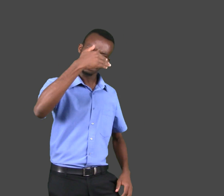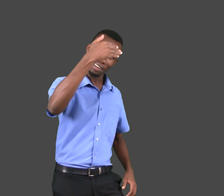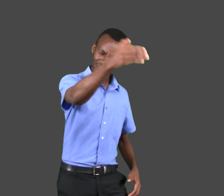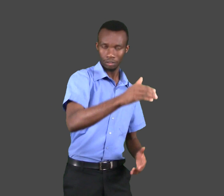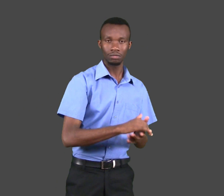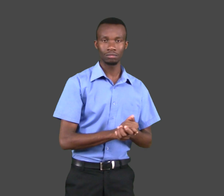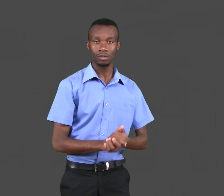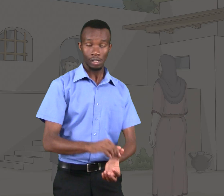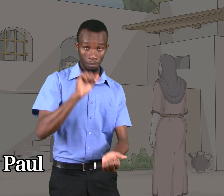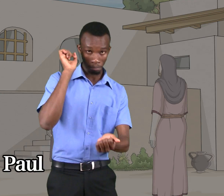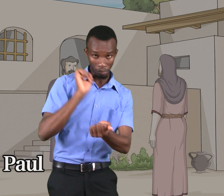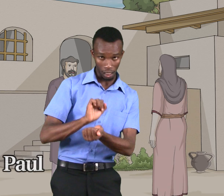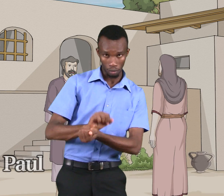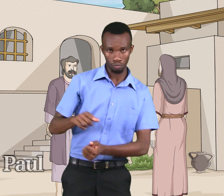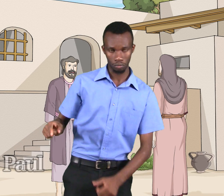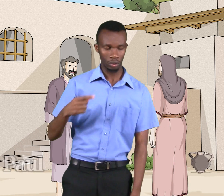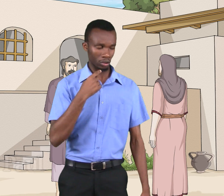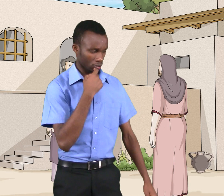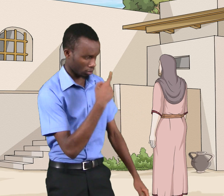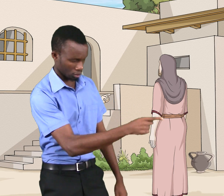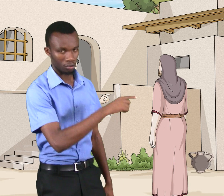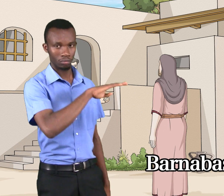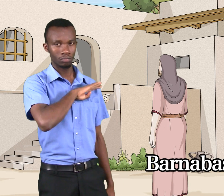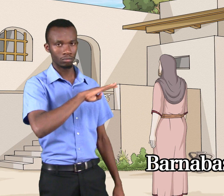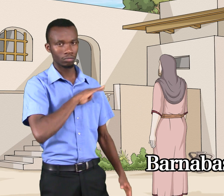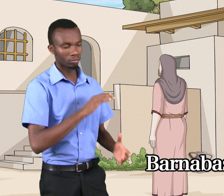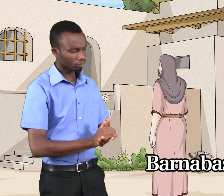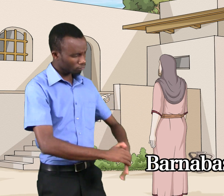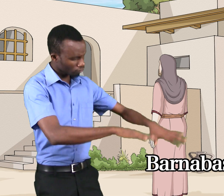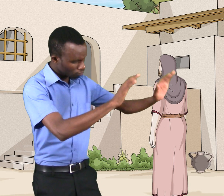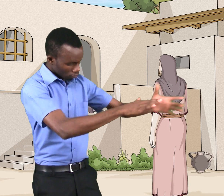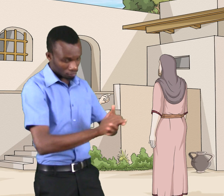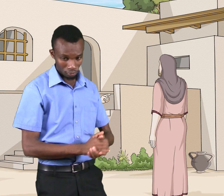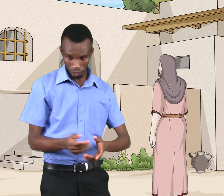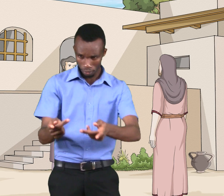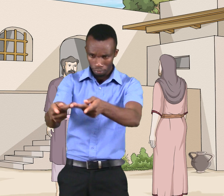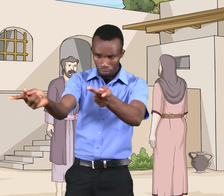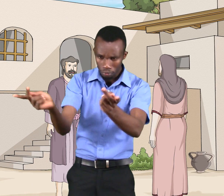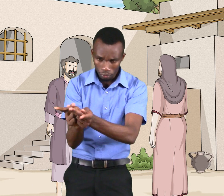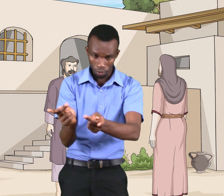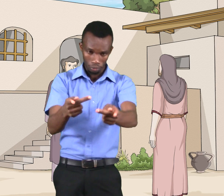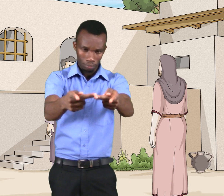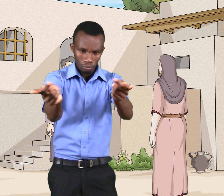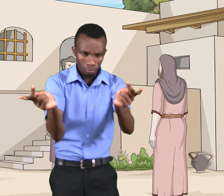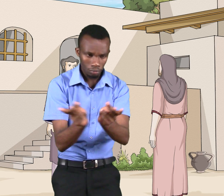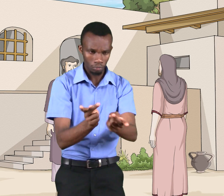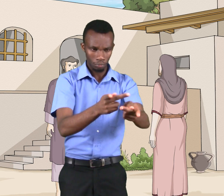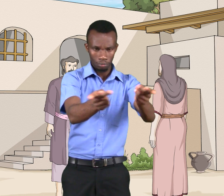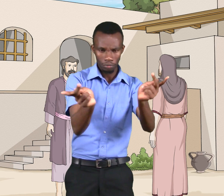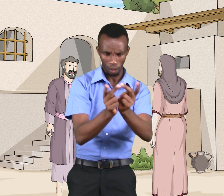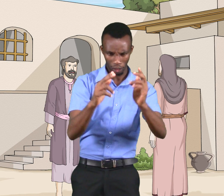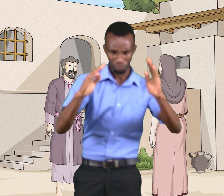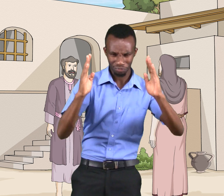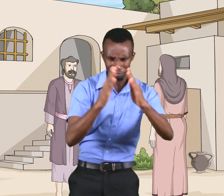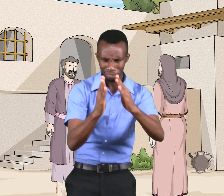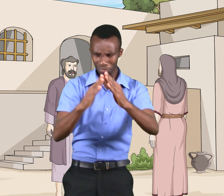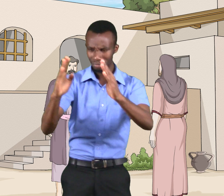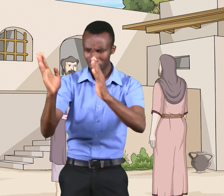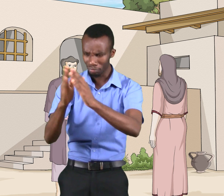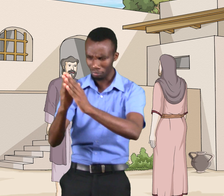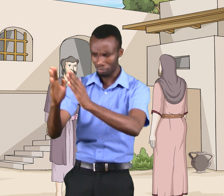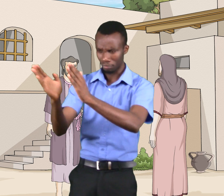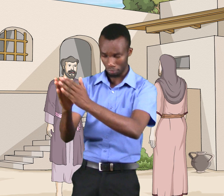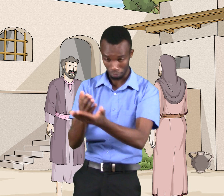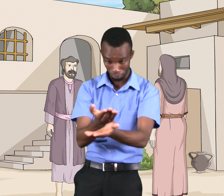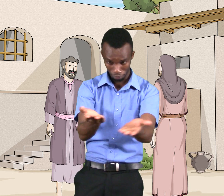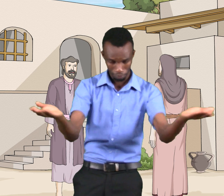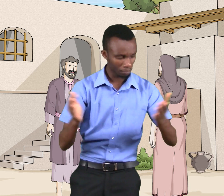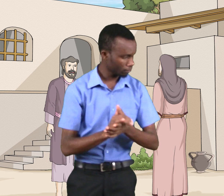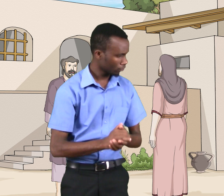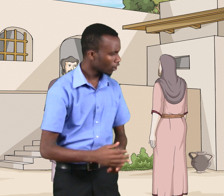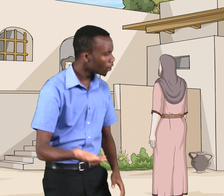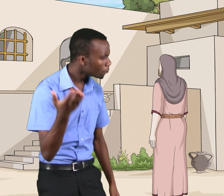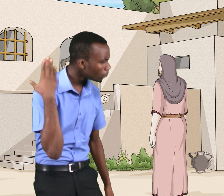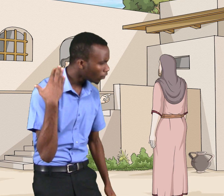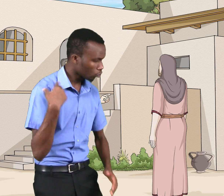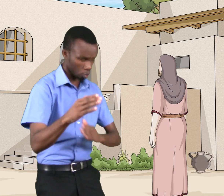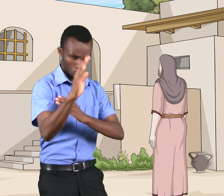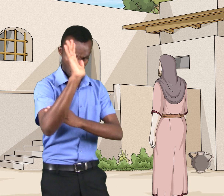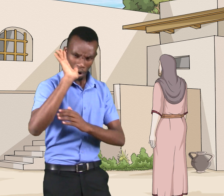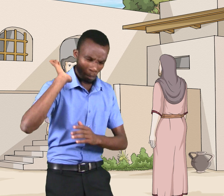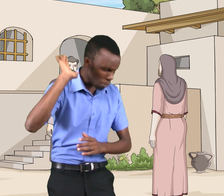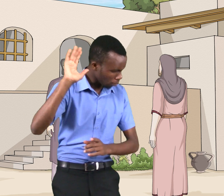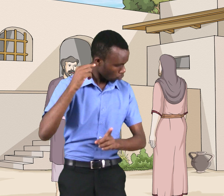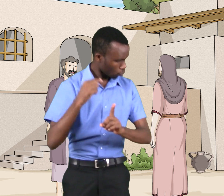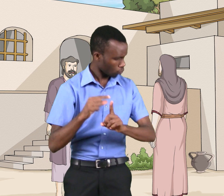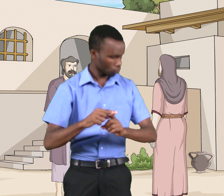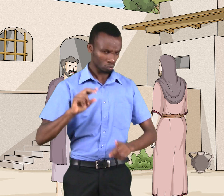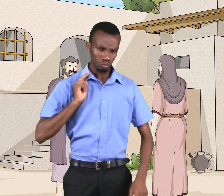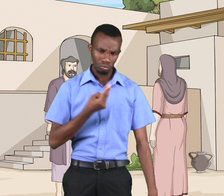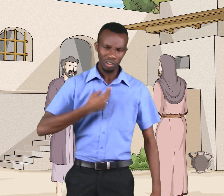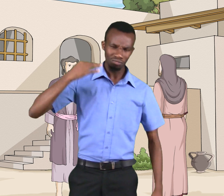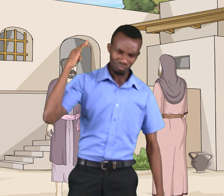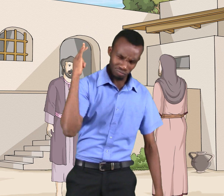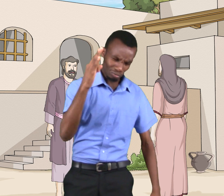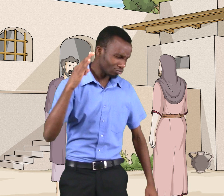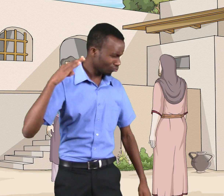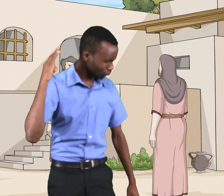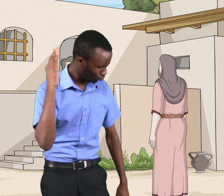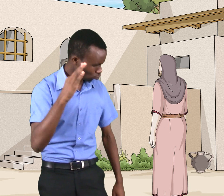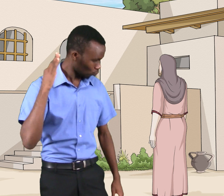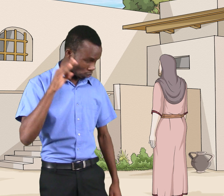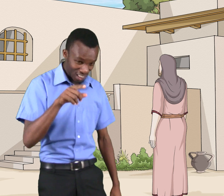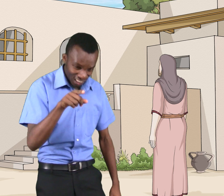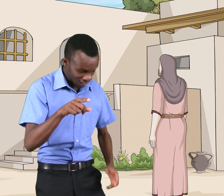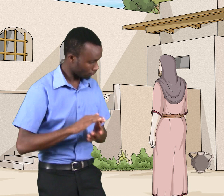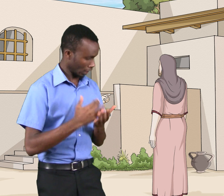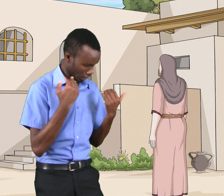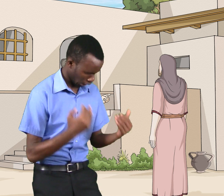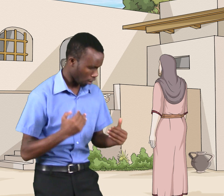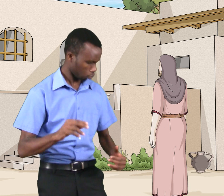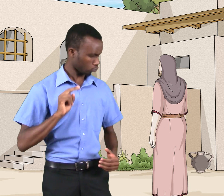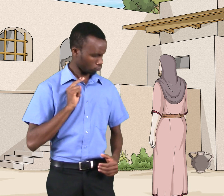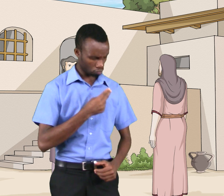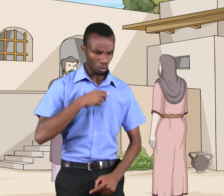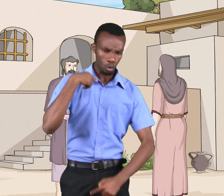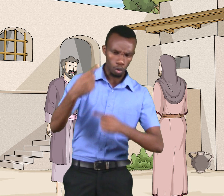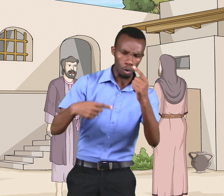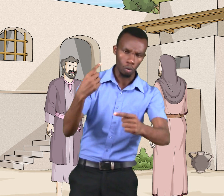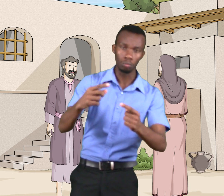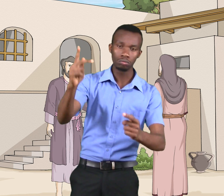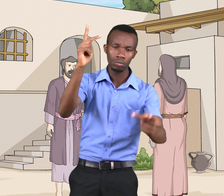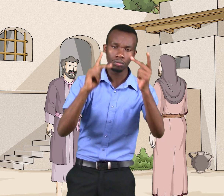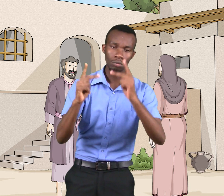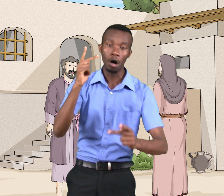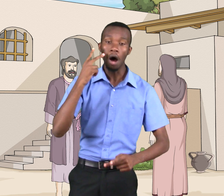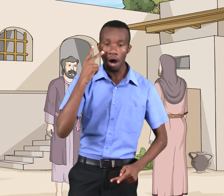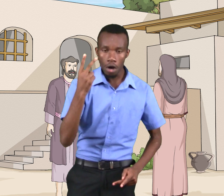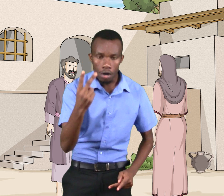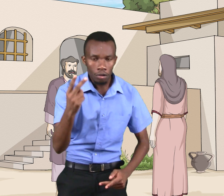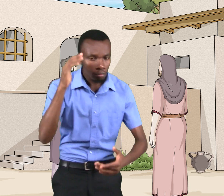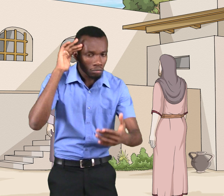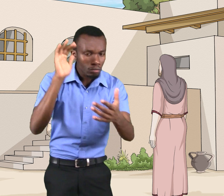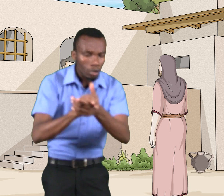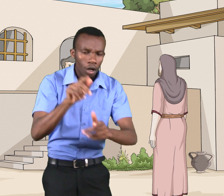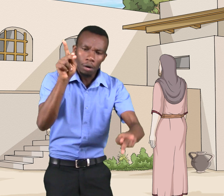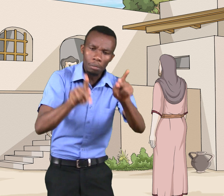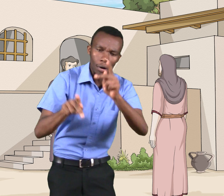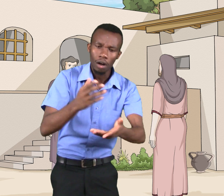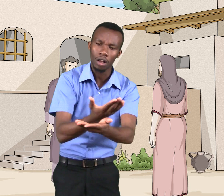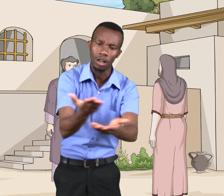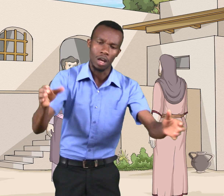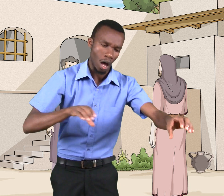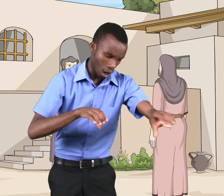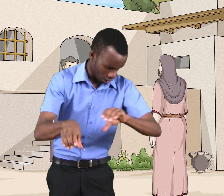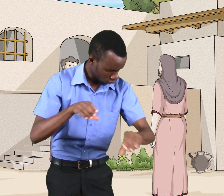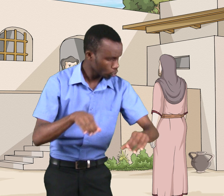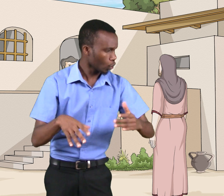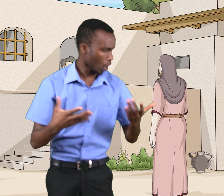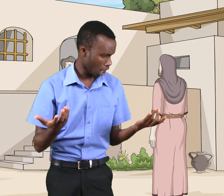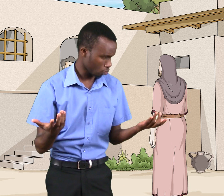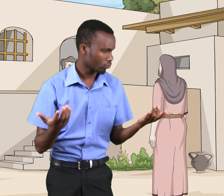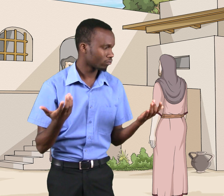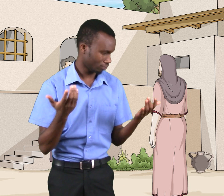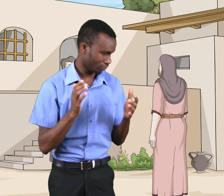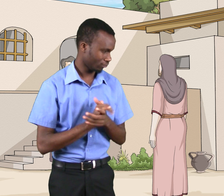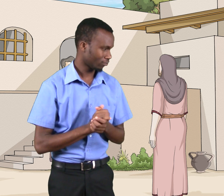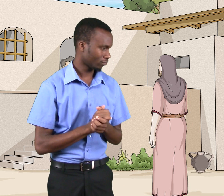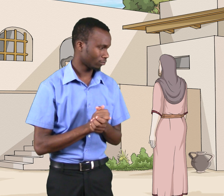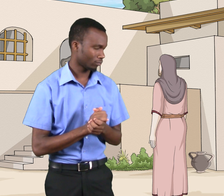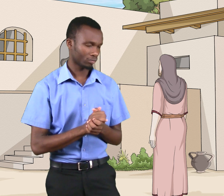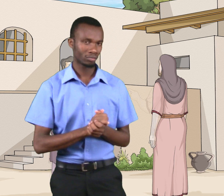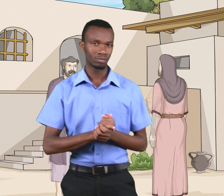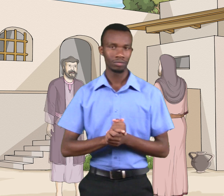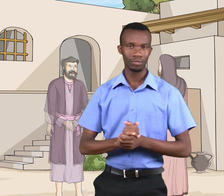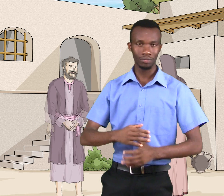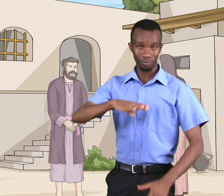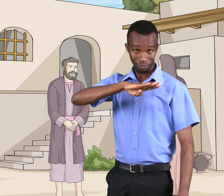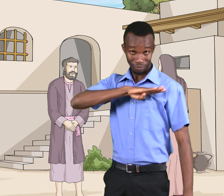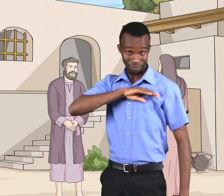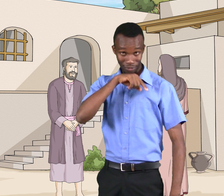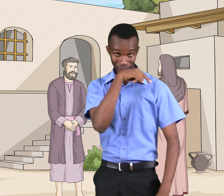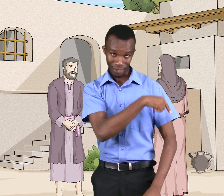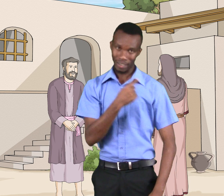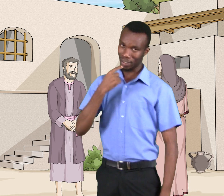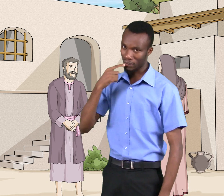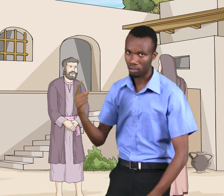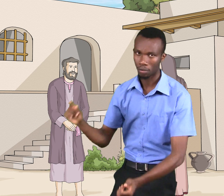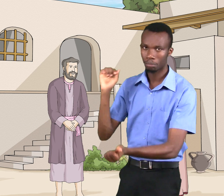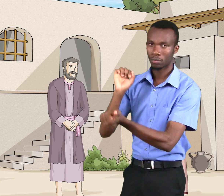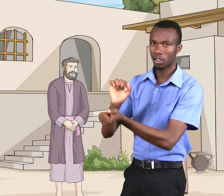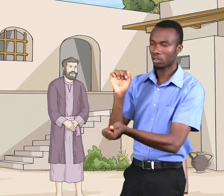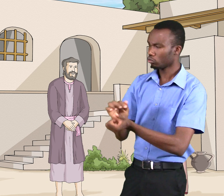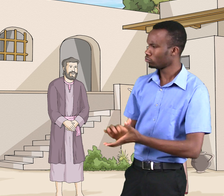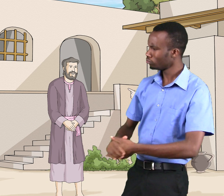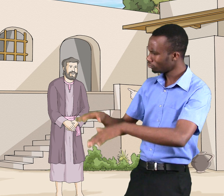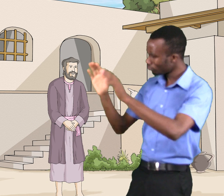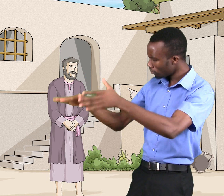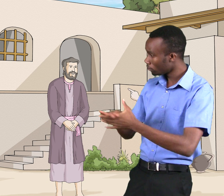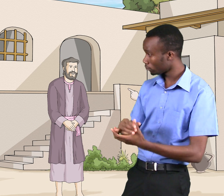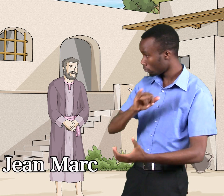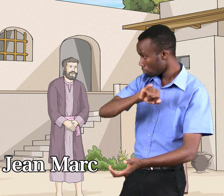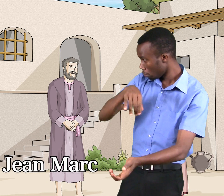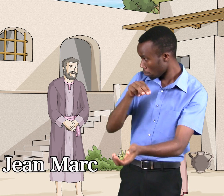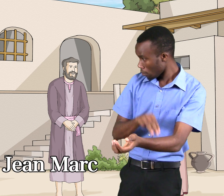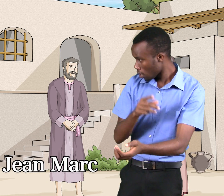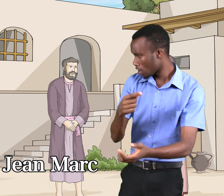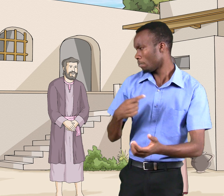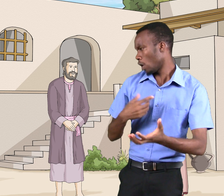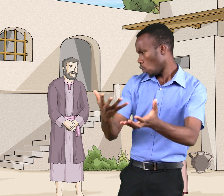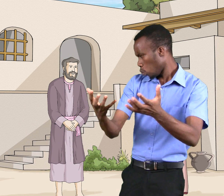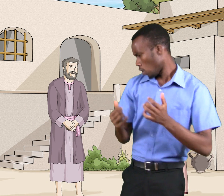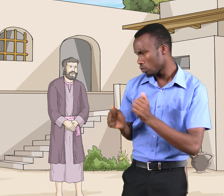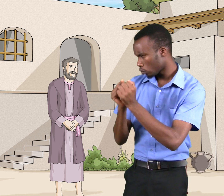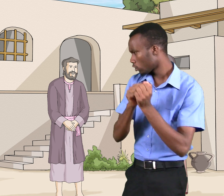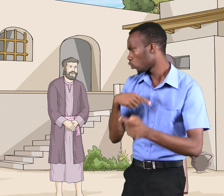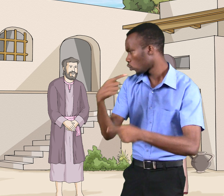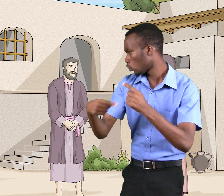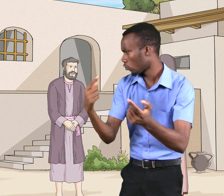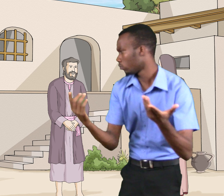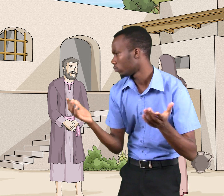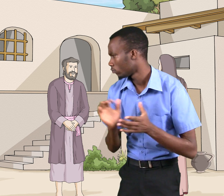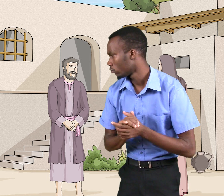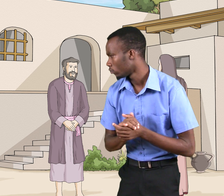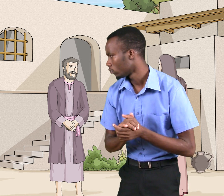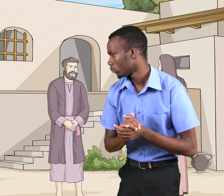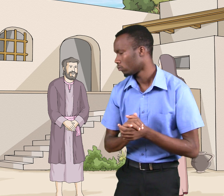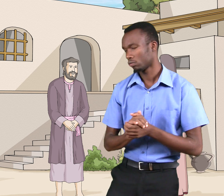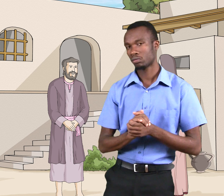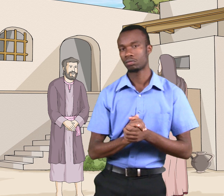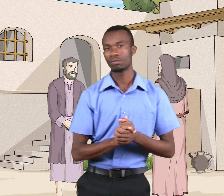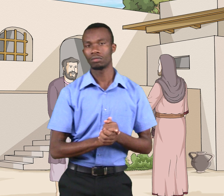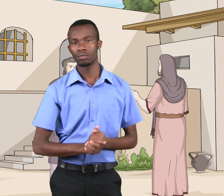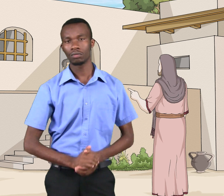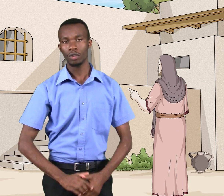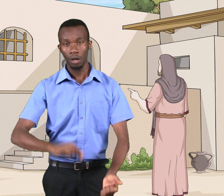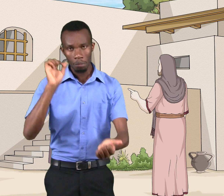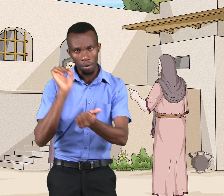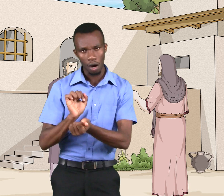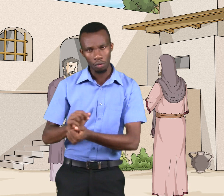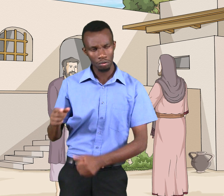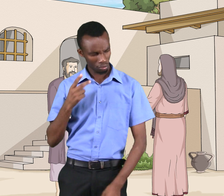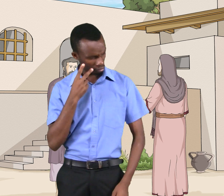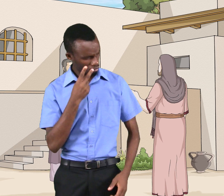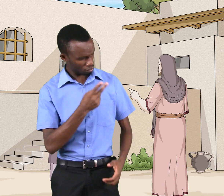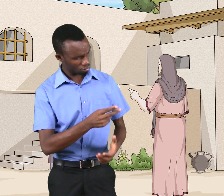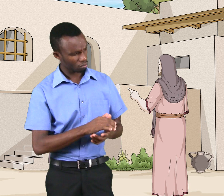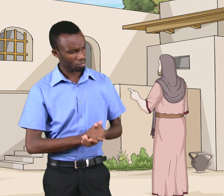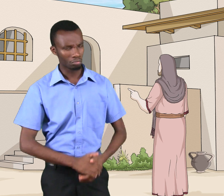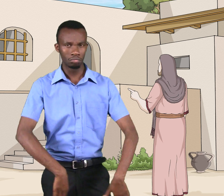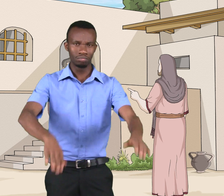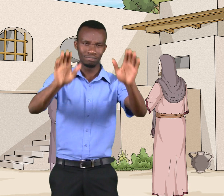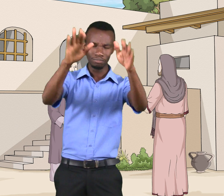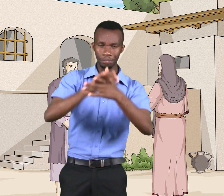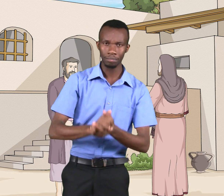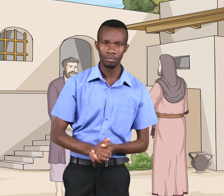Some time later Paul said to Barnabas, “Let us go back and visit the brothers in every town where we proclaimed the word of the Lord, to see how they are doing.”